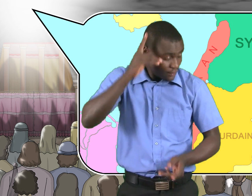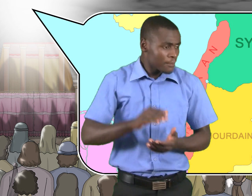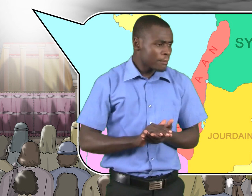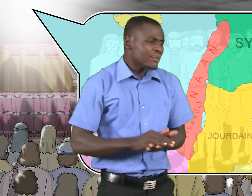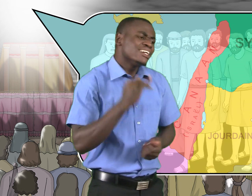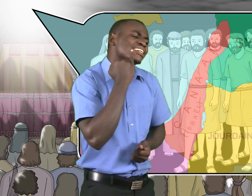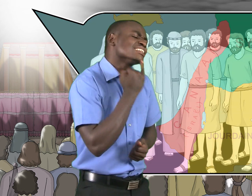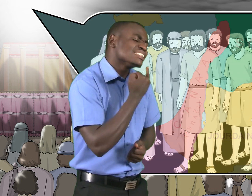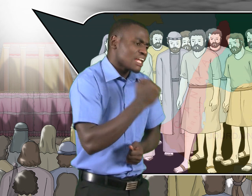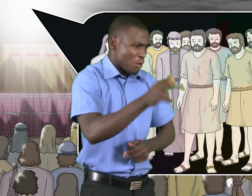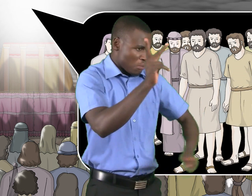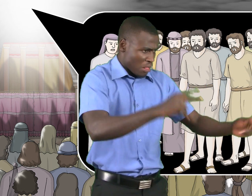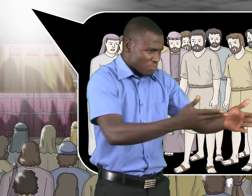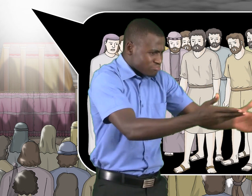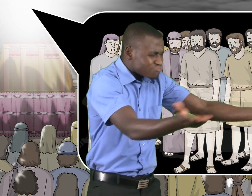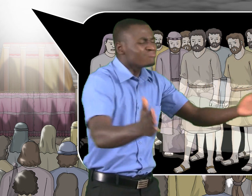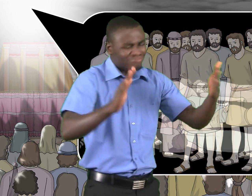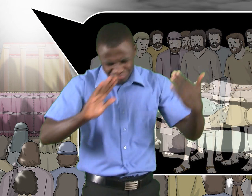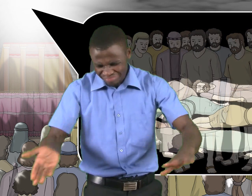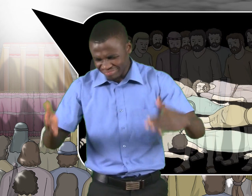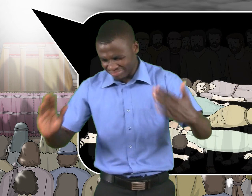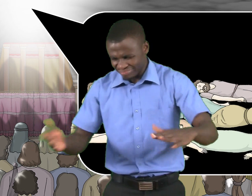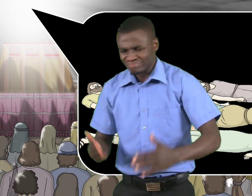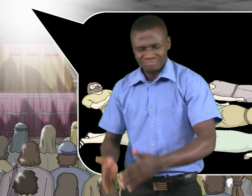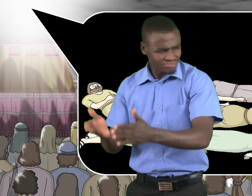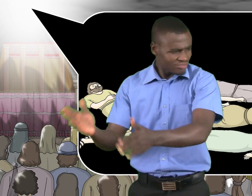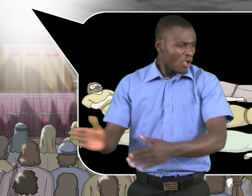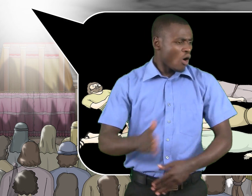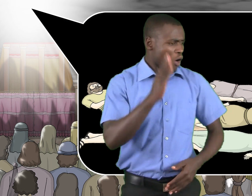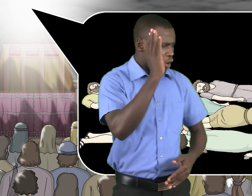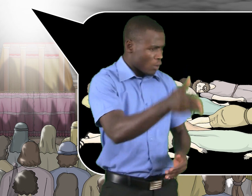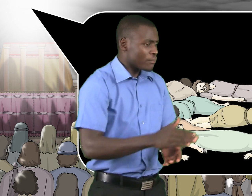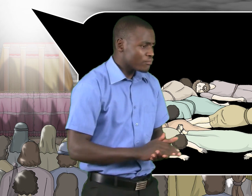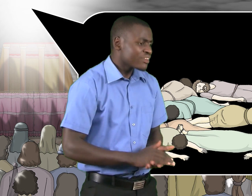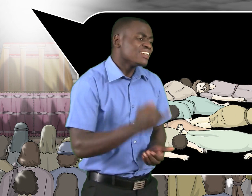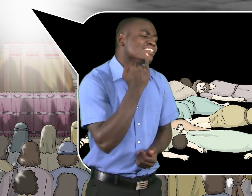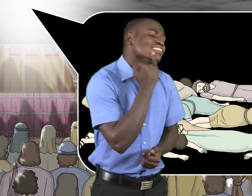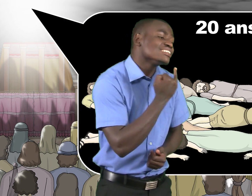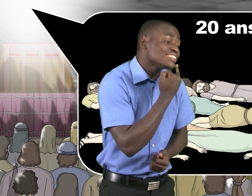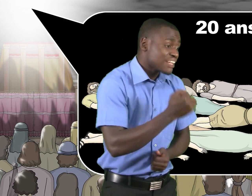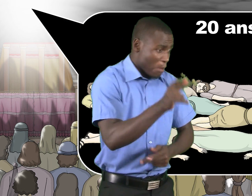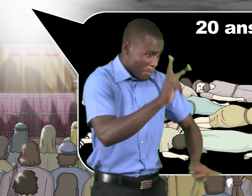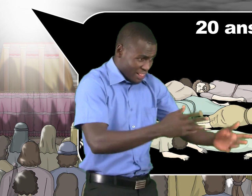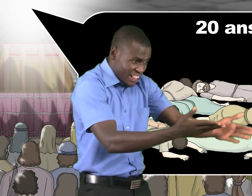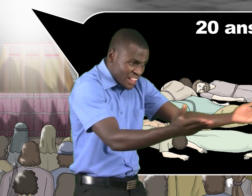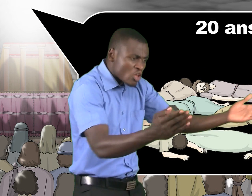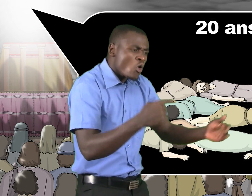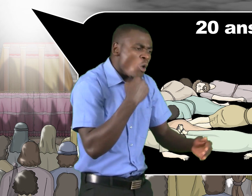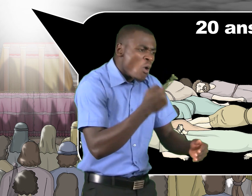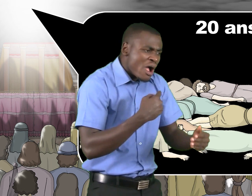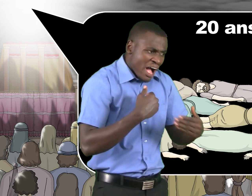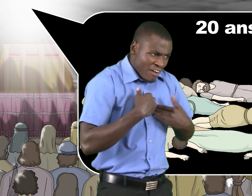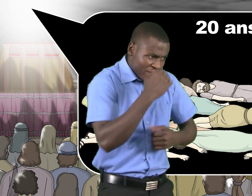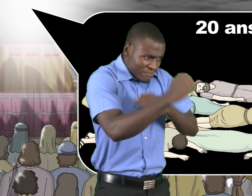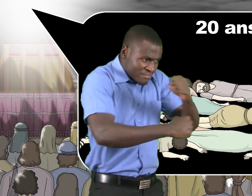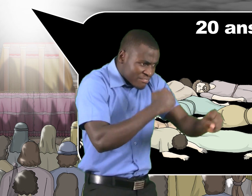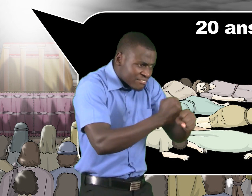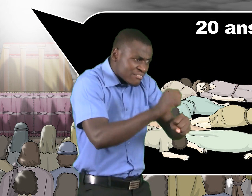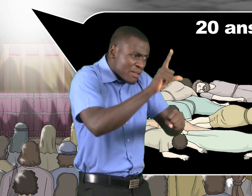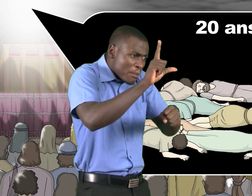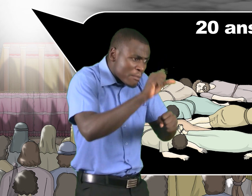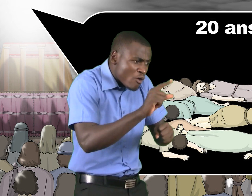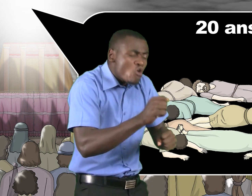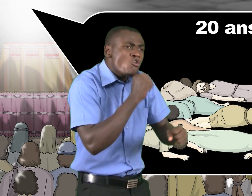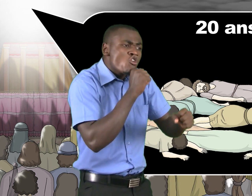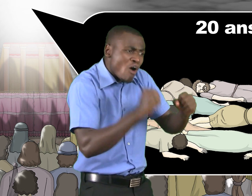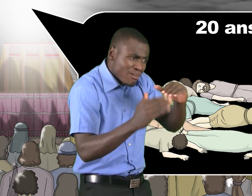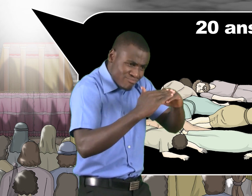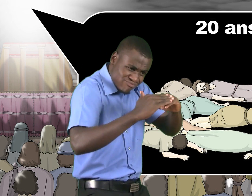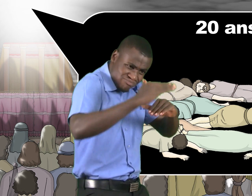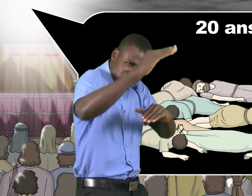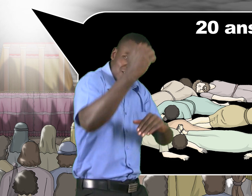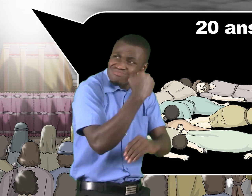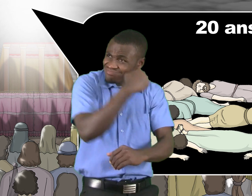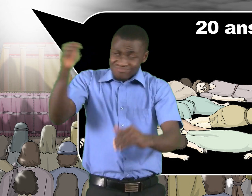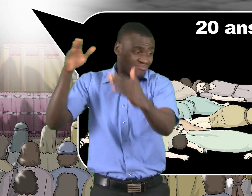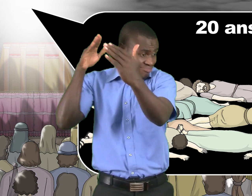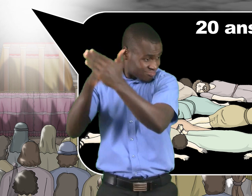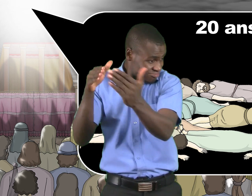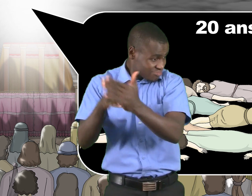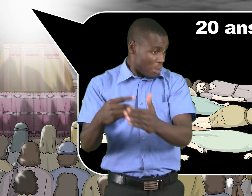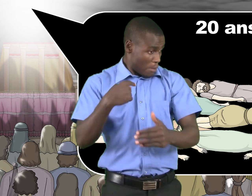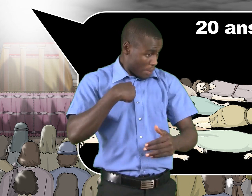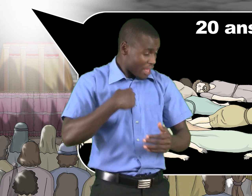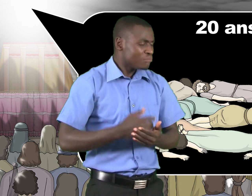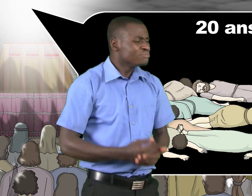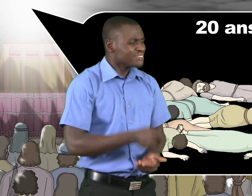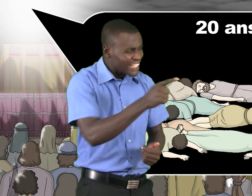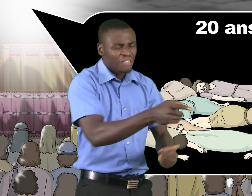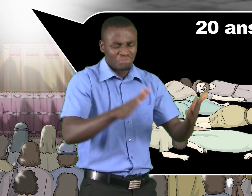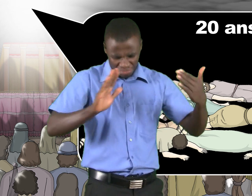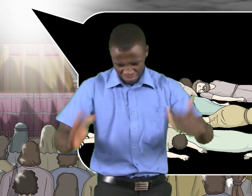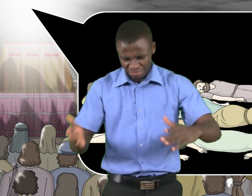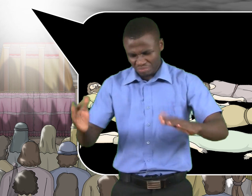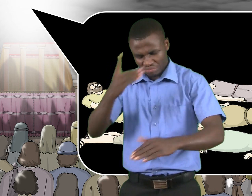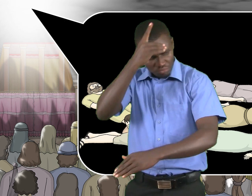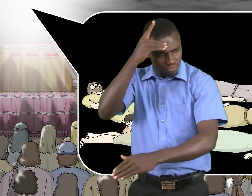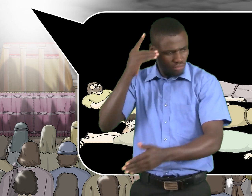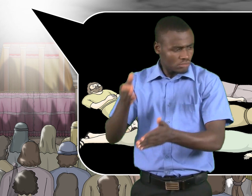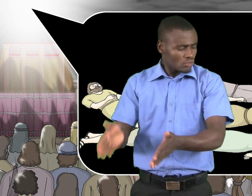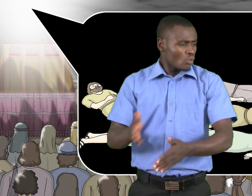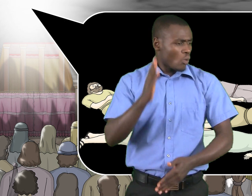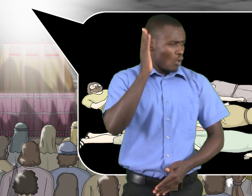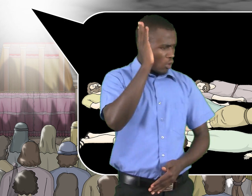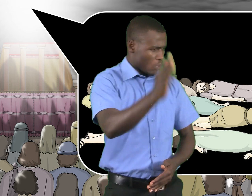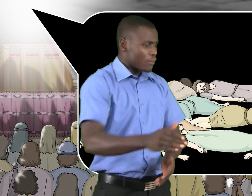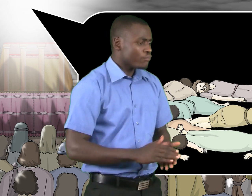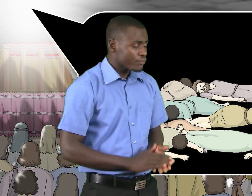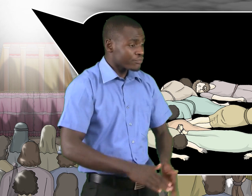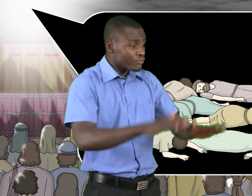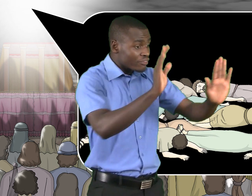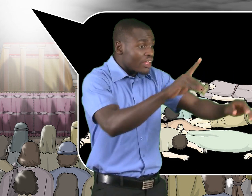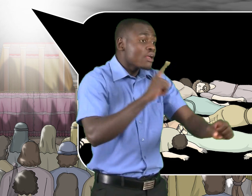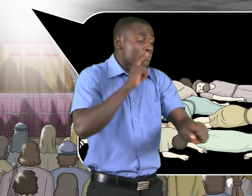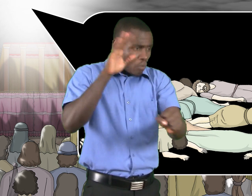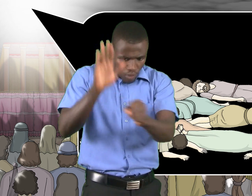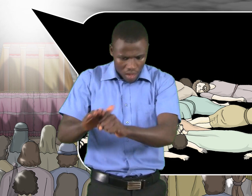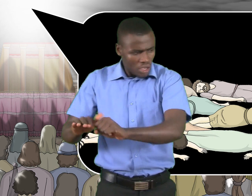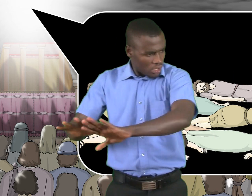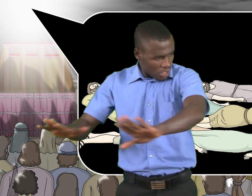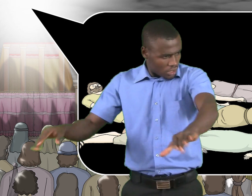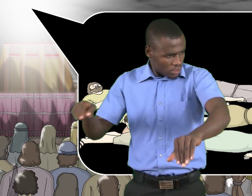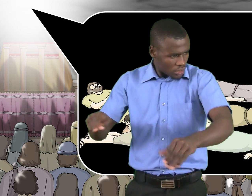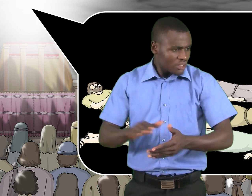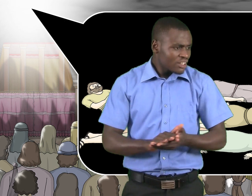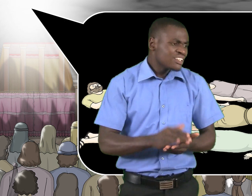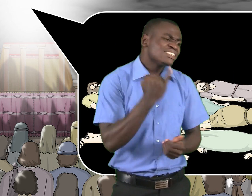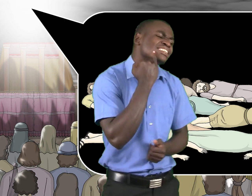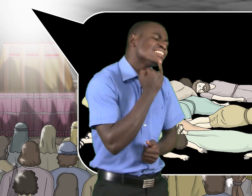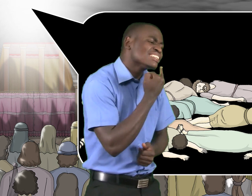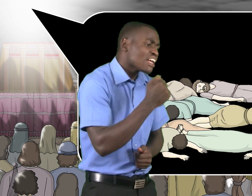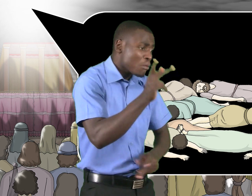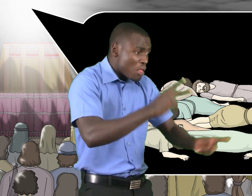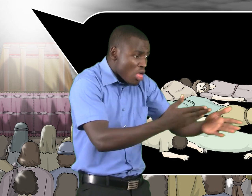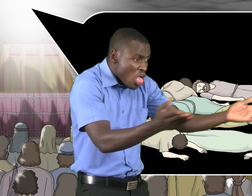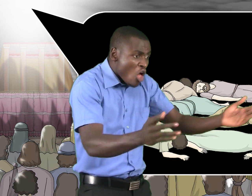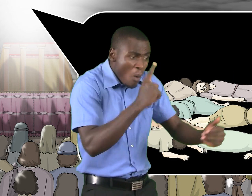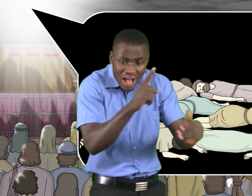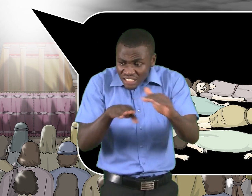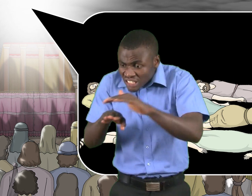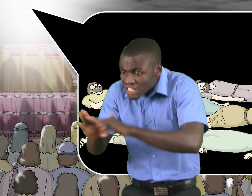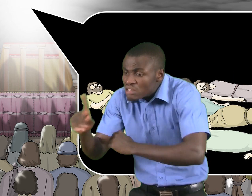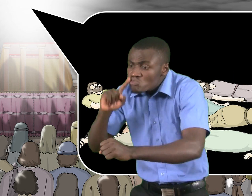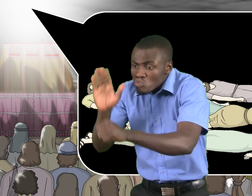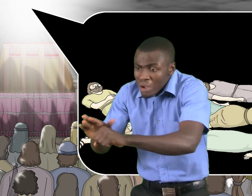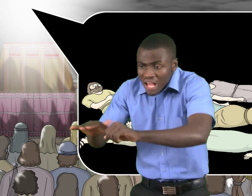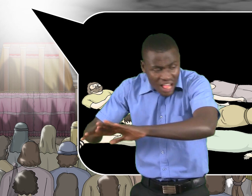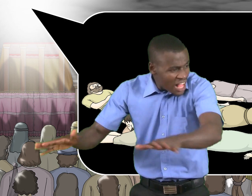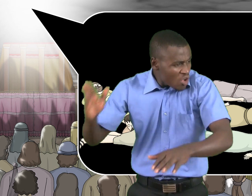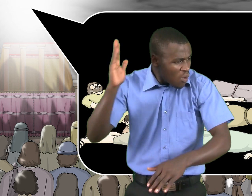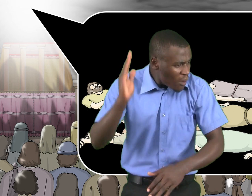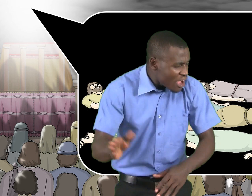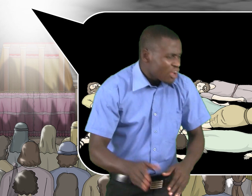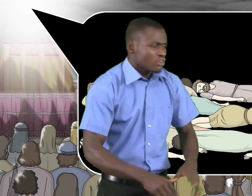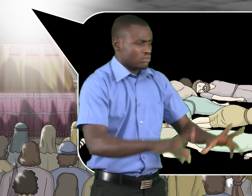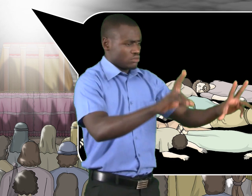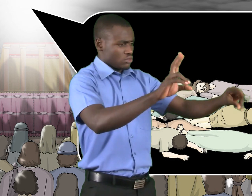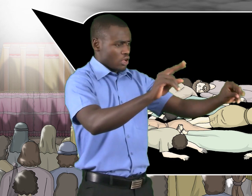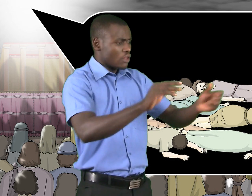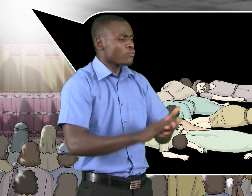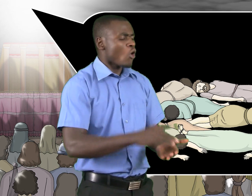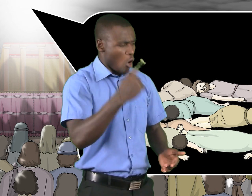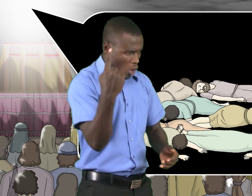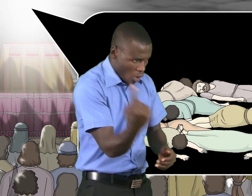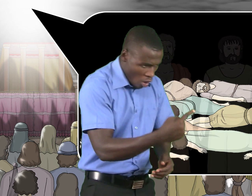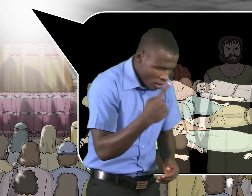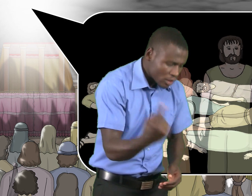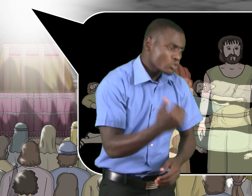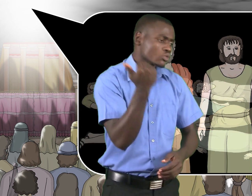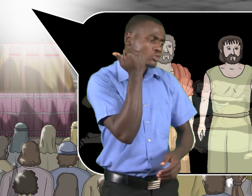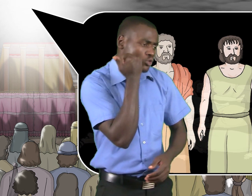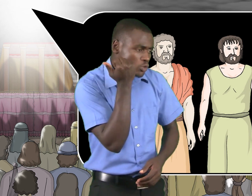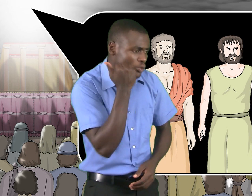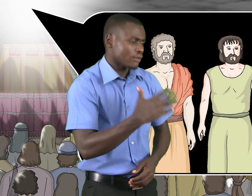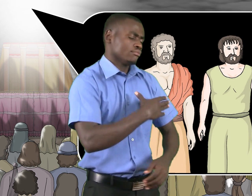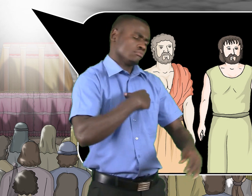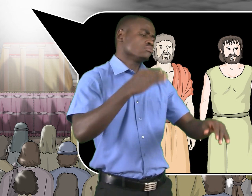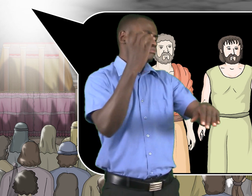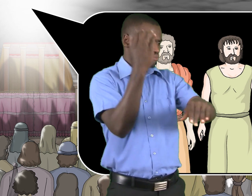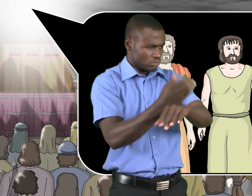Your bodies will fall in this wilderness—all who were numbered in the census, everyone twenty years of age or older—because you have grumbled against Me.